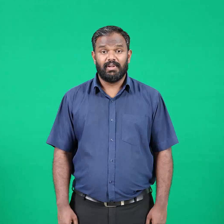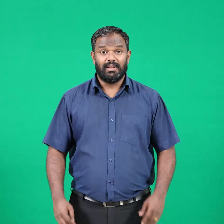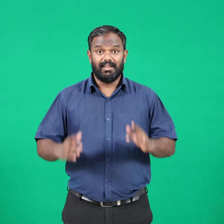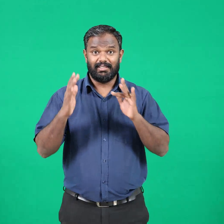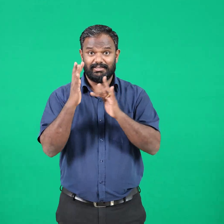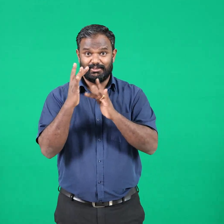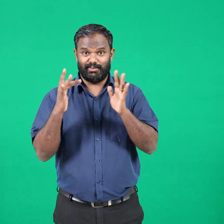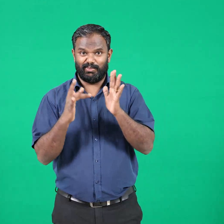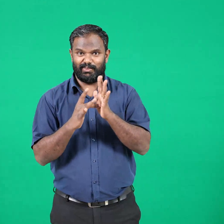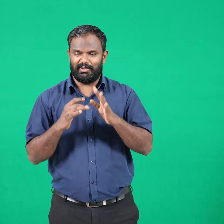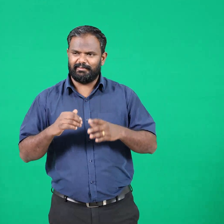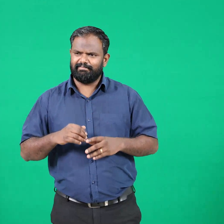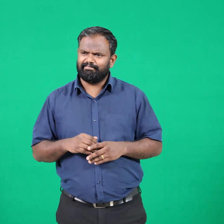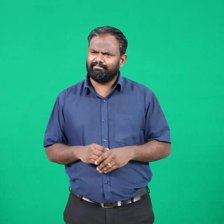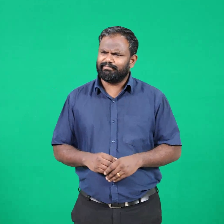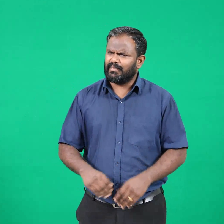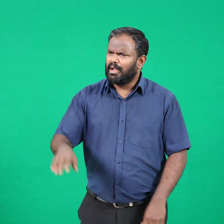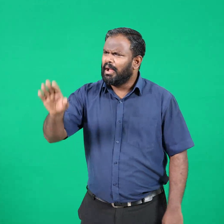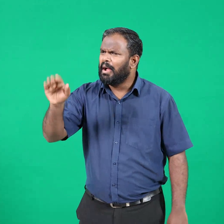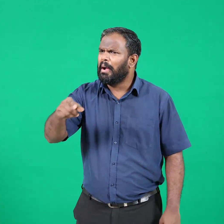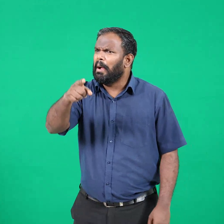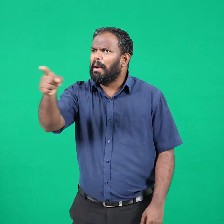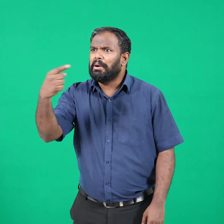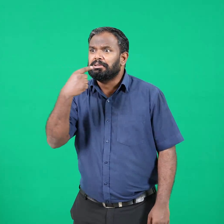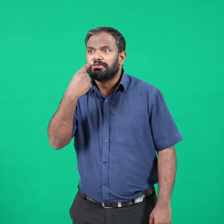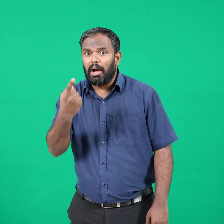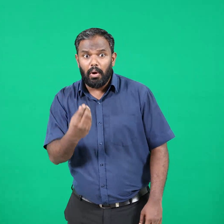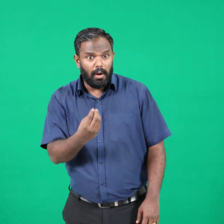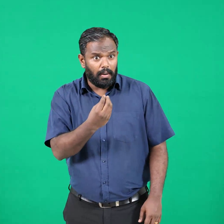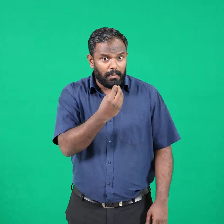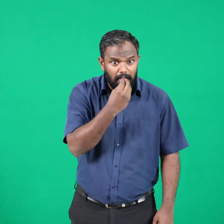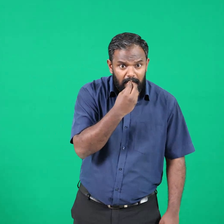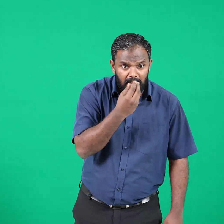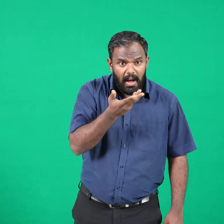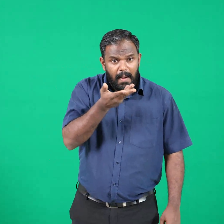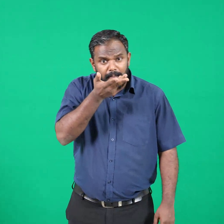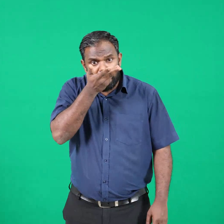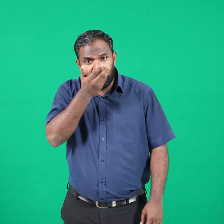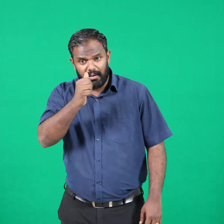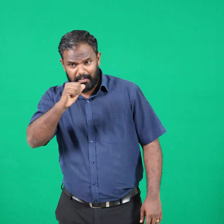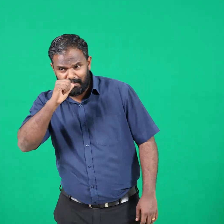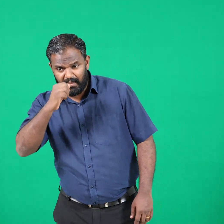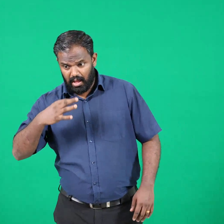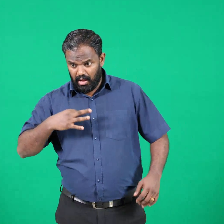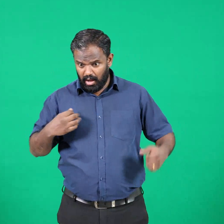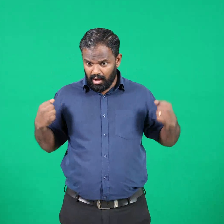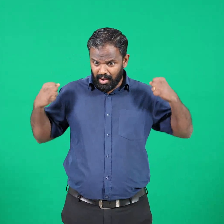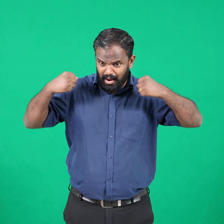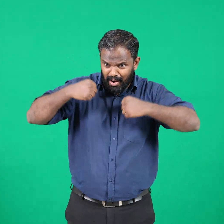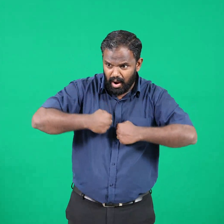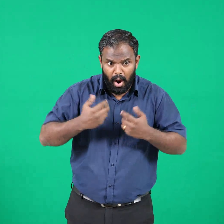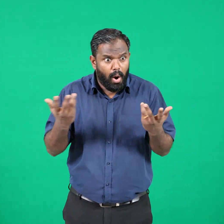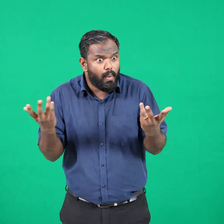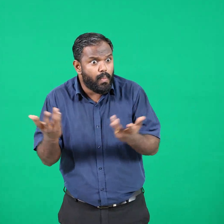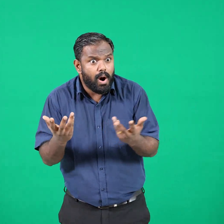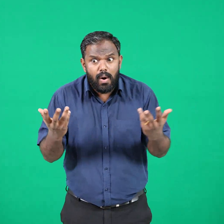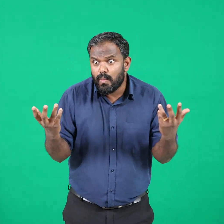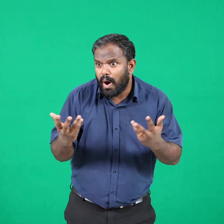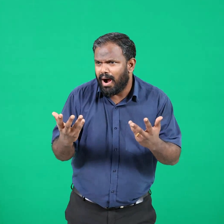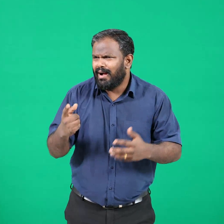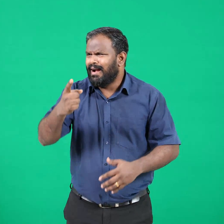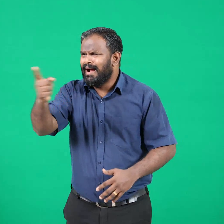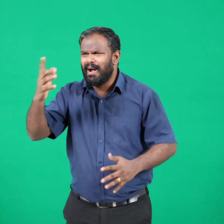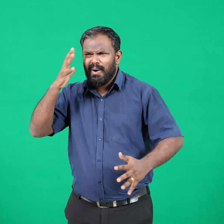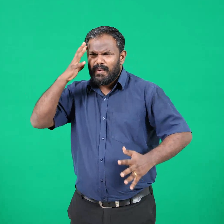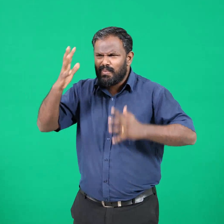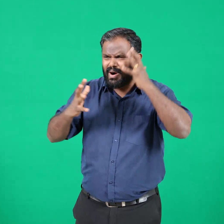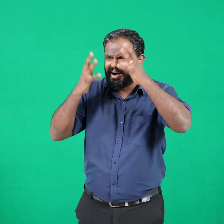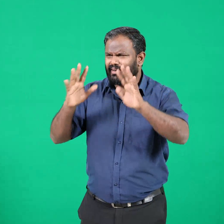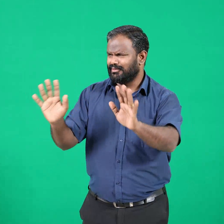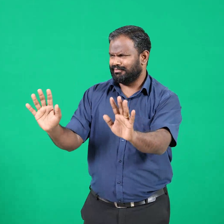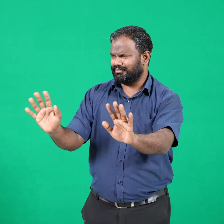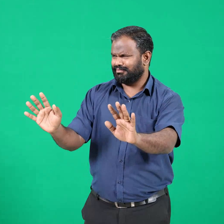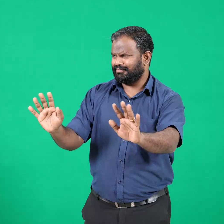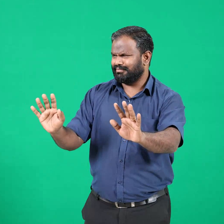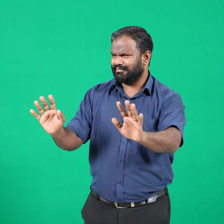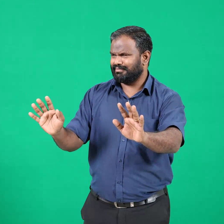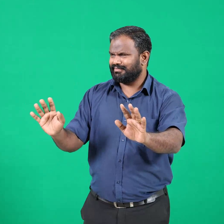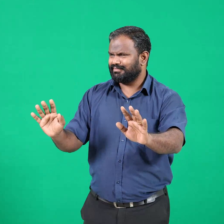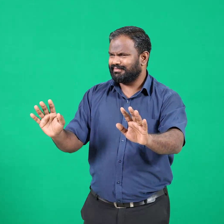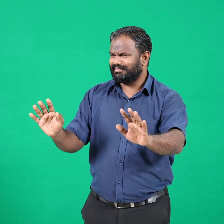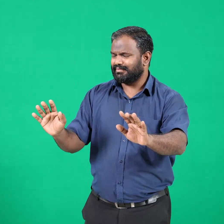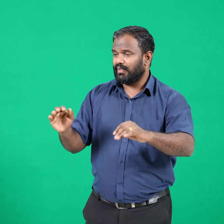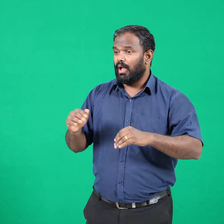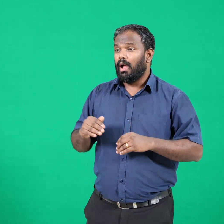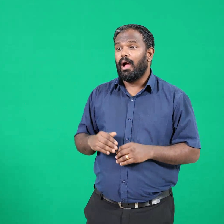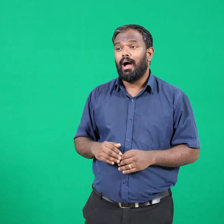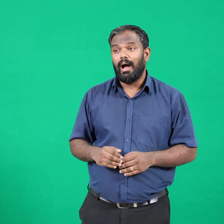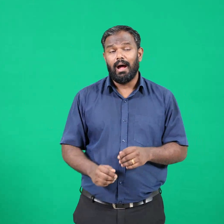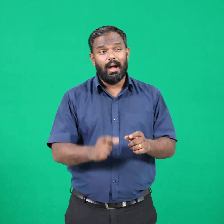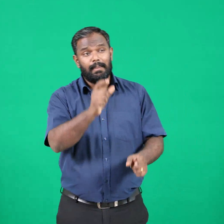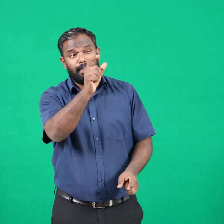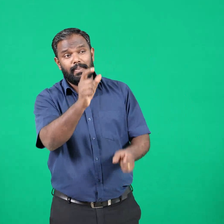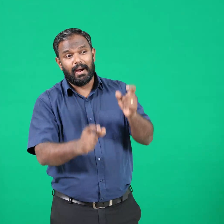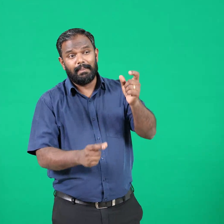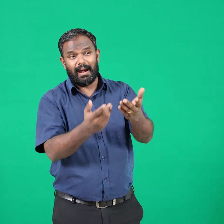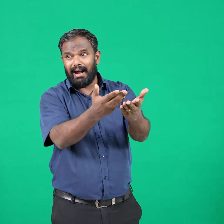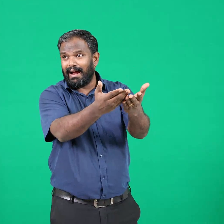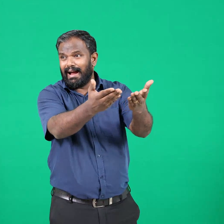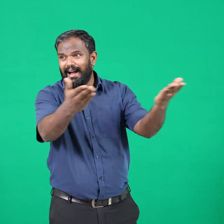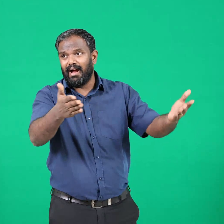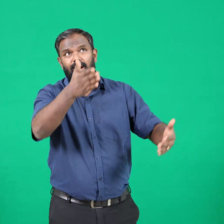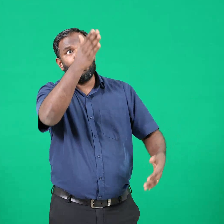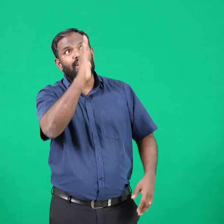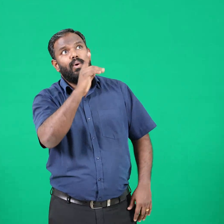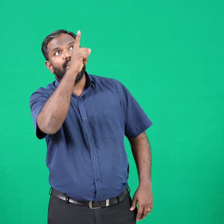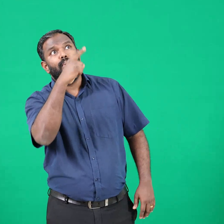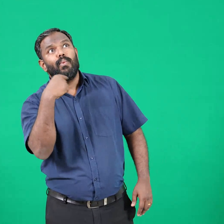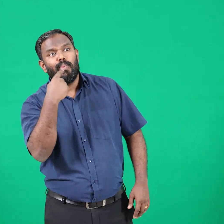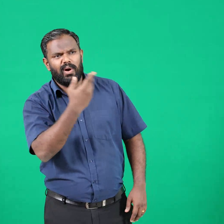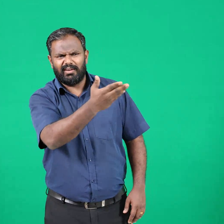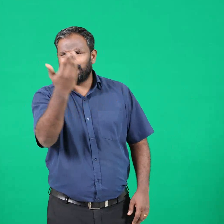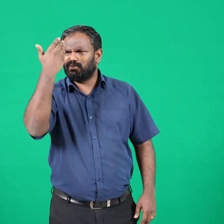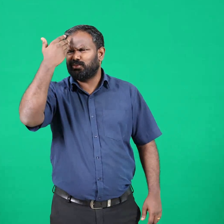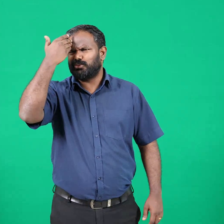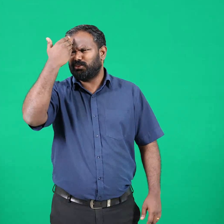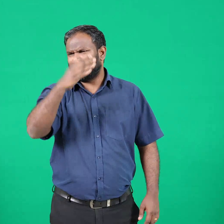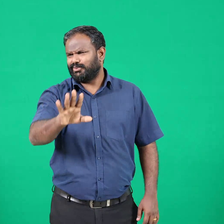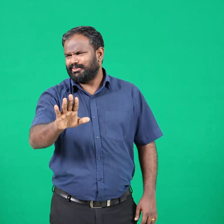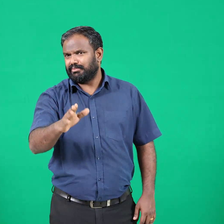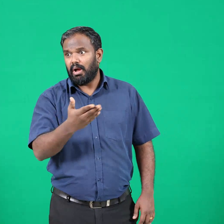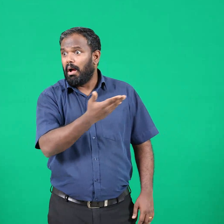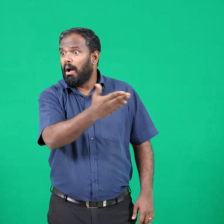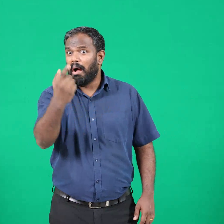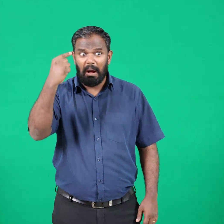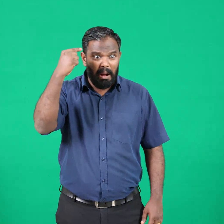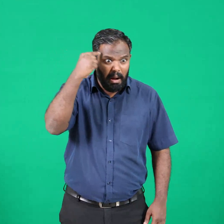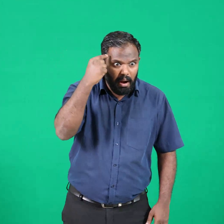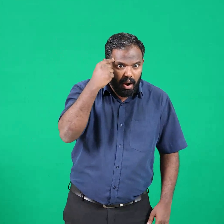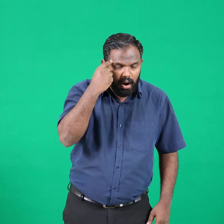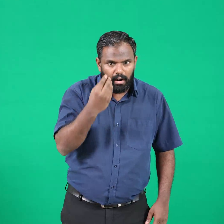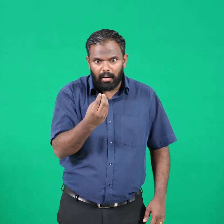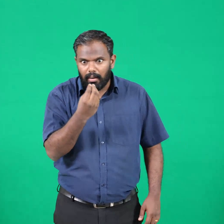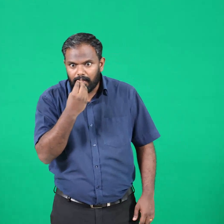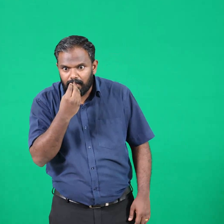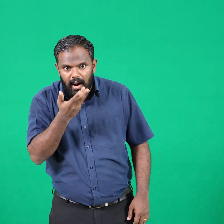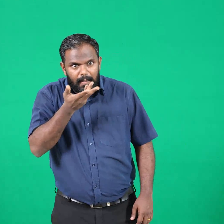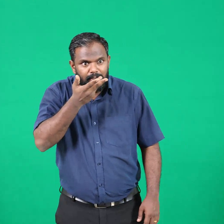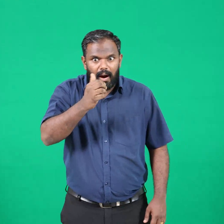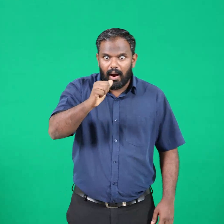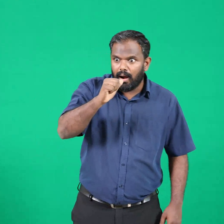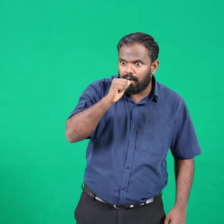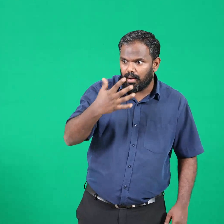Therefore do not worry, saying, ' What shall we eat?' or ' What shall we drink?' or ' What shall we wear?'